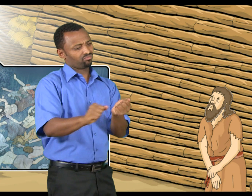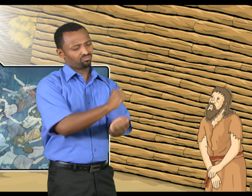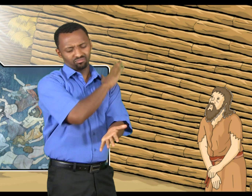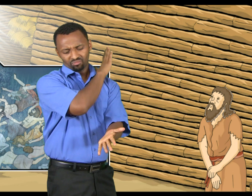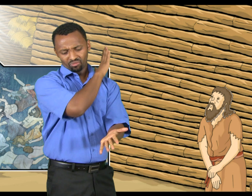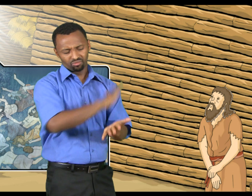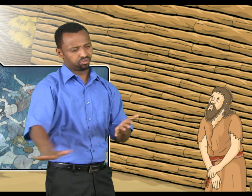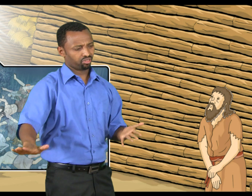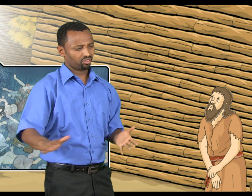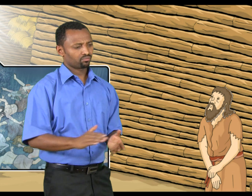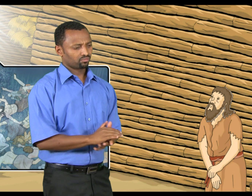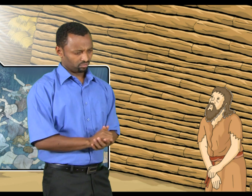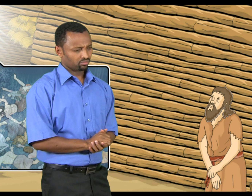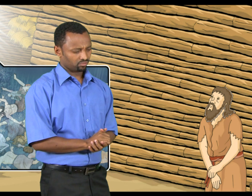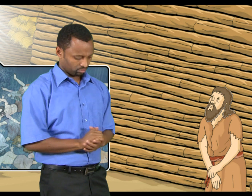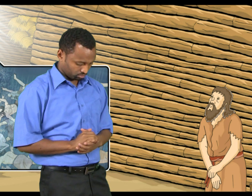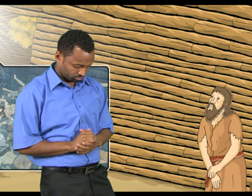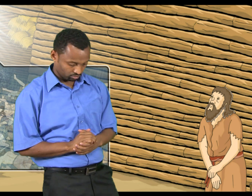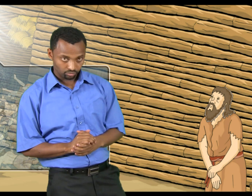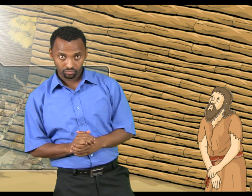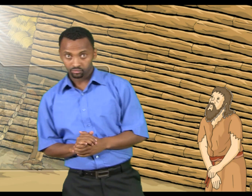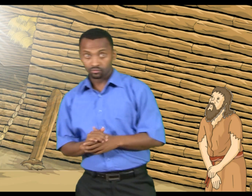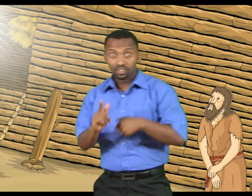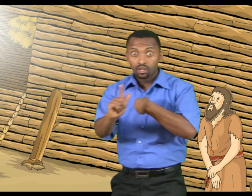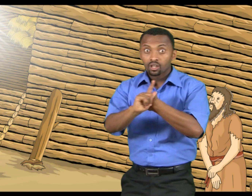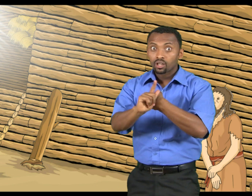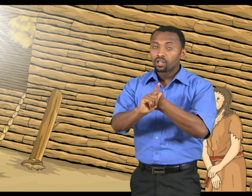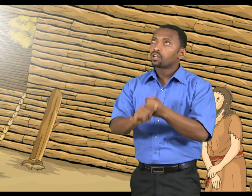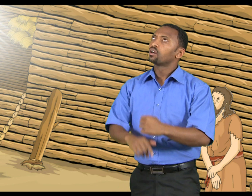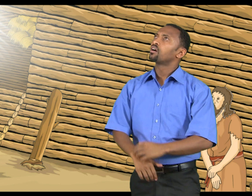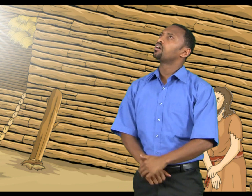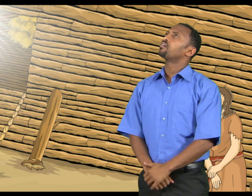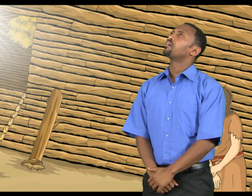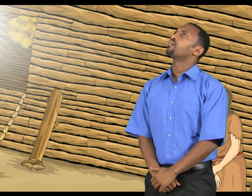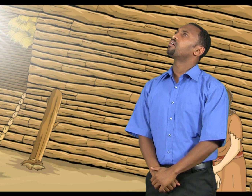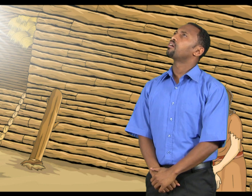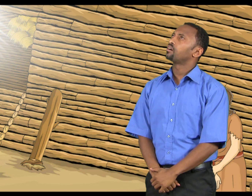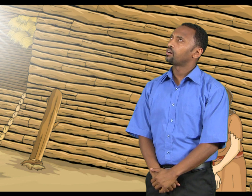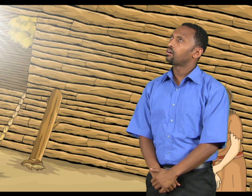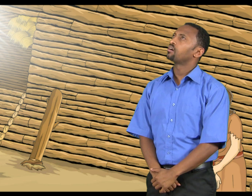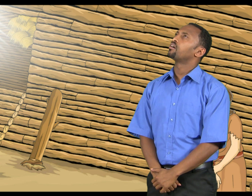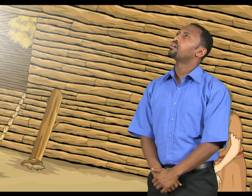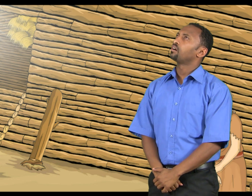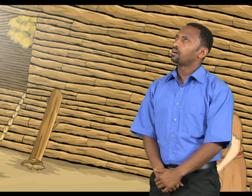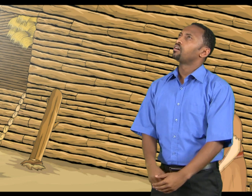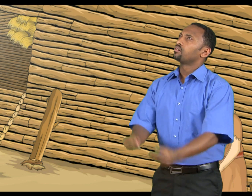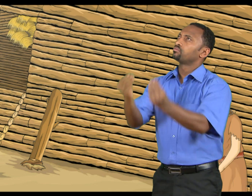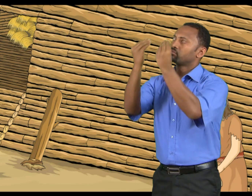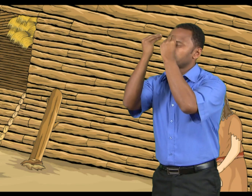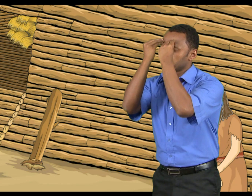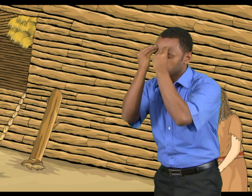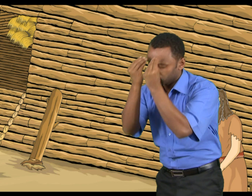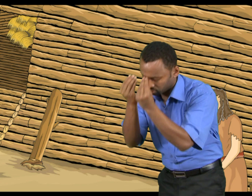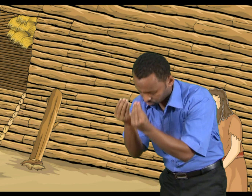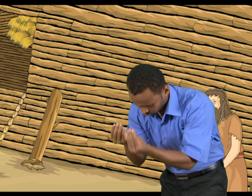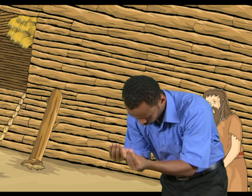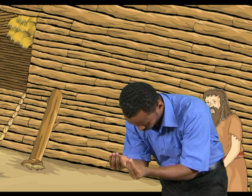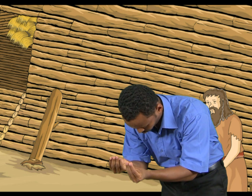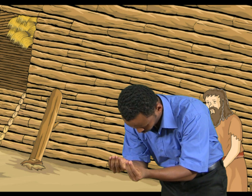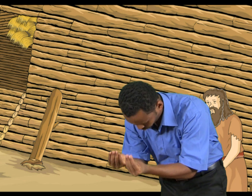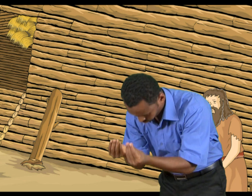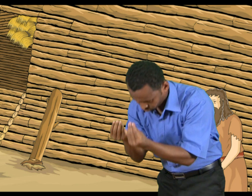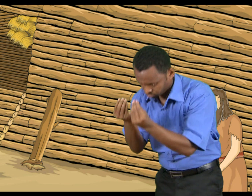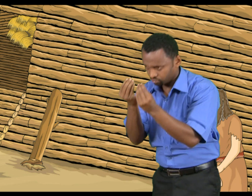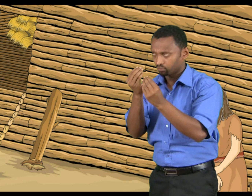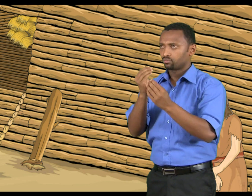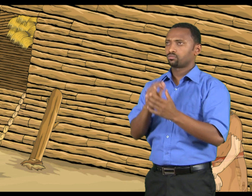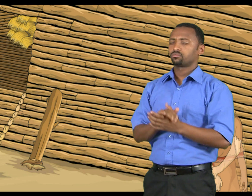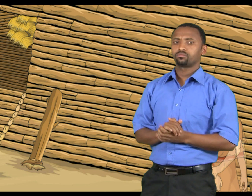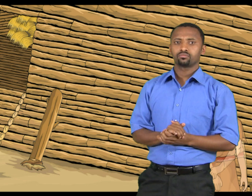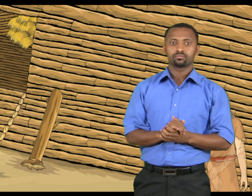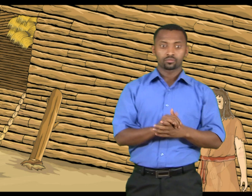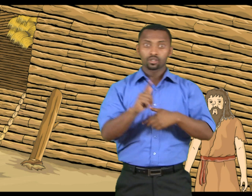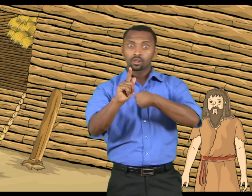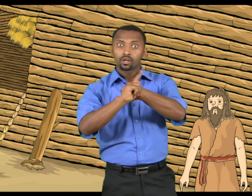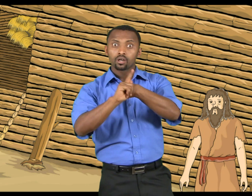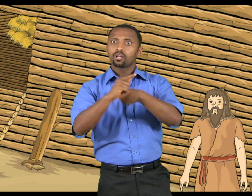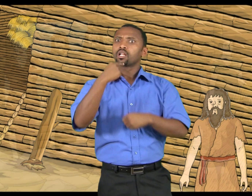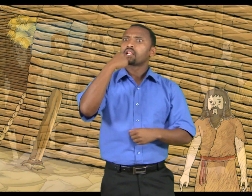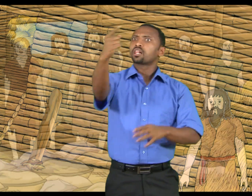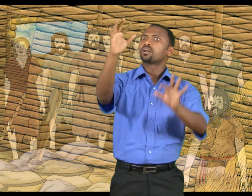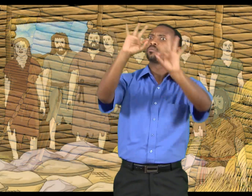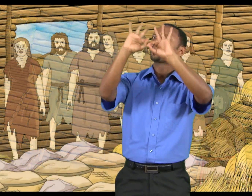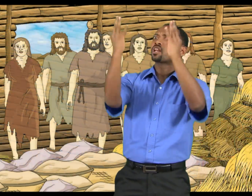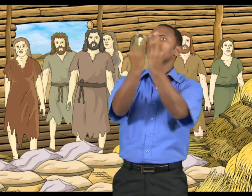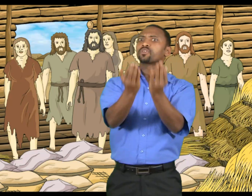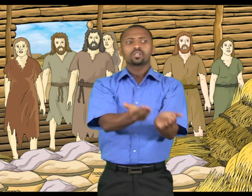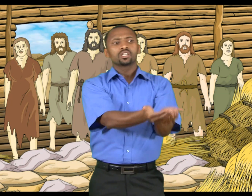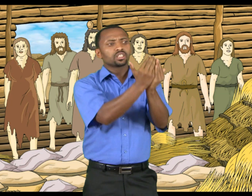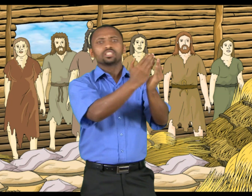And Noah did all that the LORD had commanded him. Now Noah was 600 years old when the floodwaters came upon the earth.